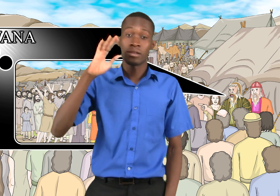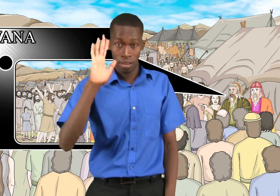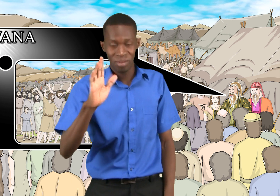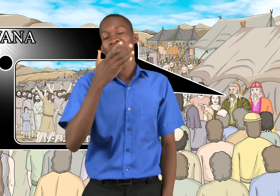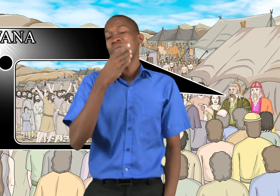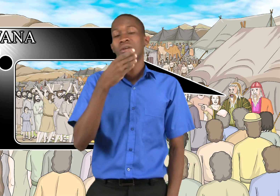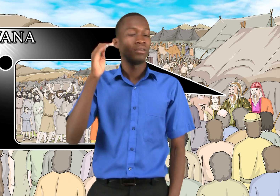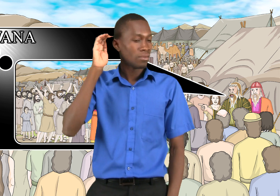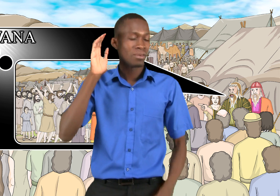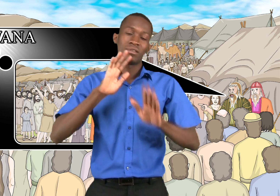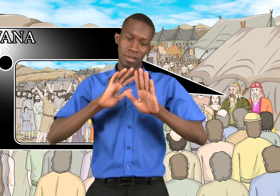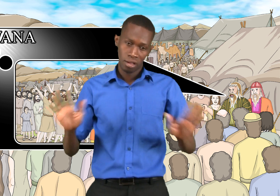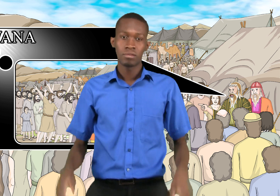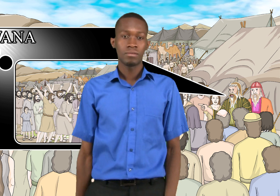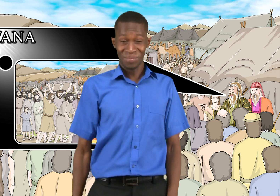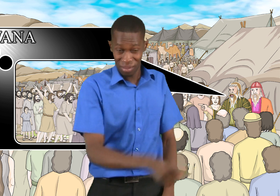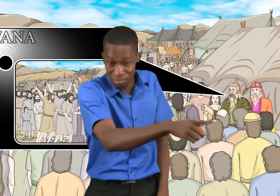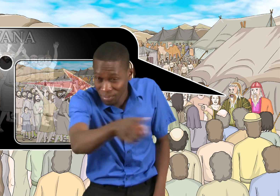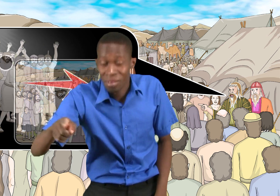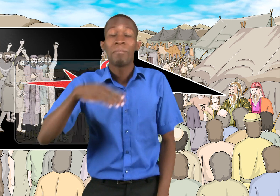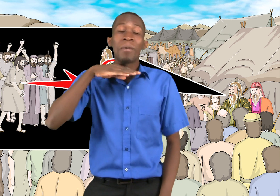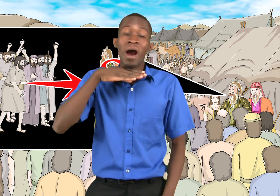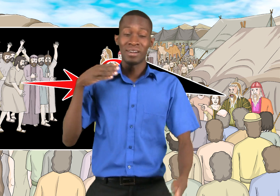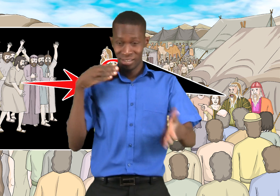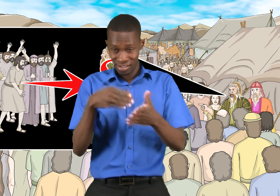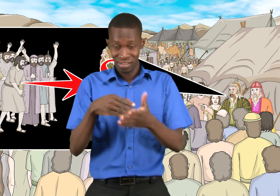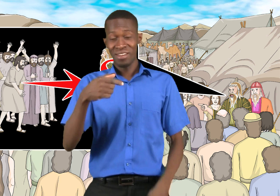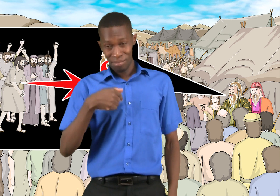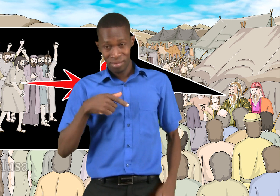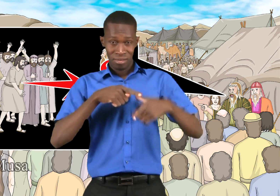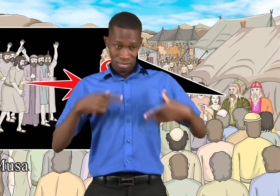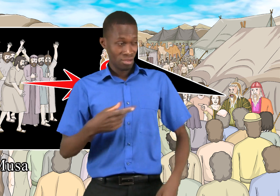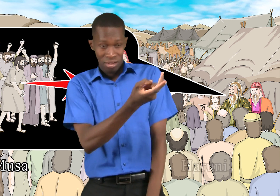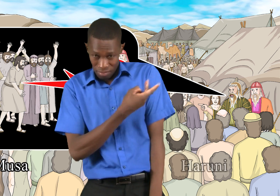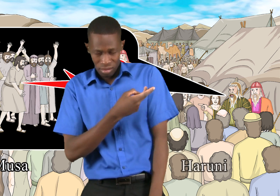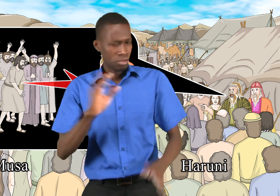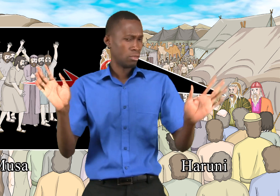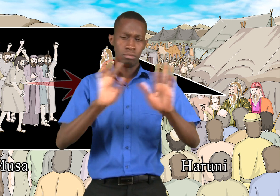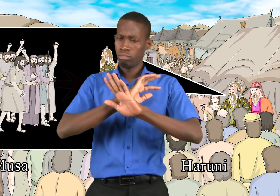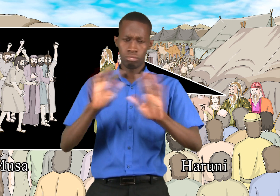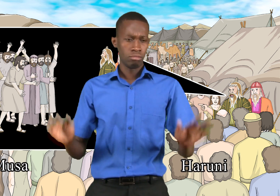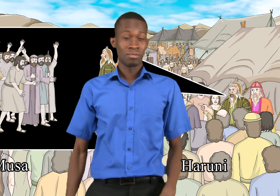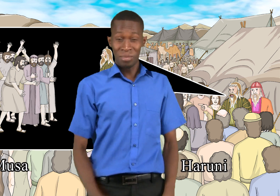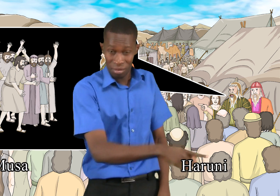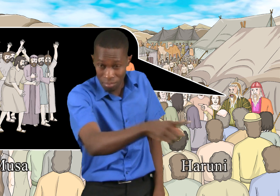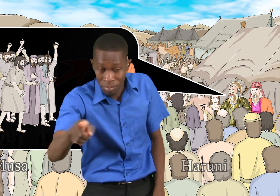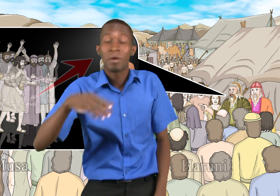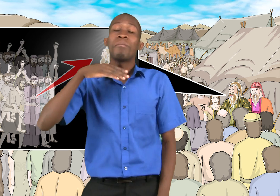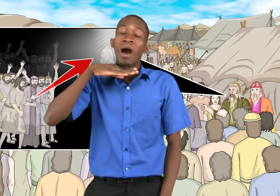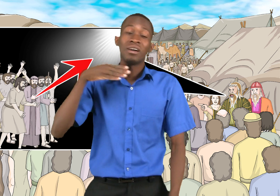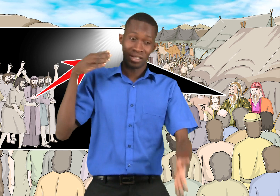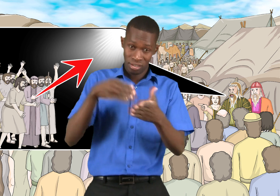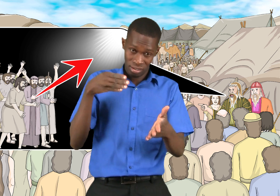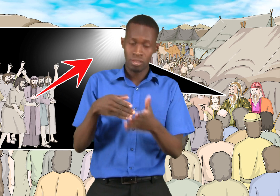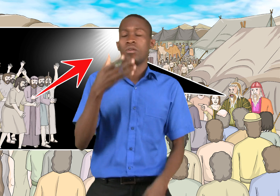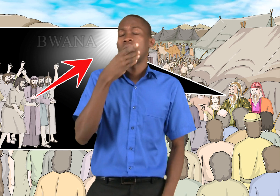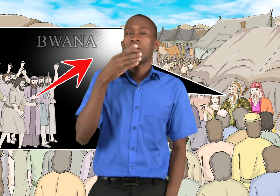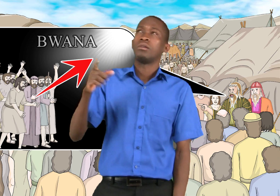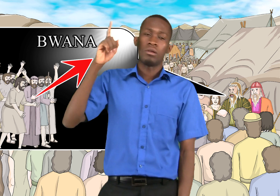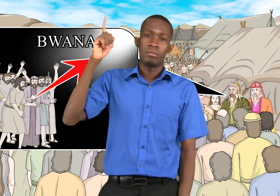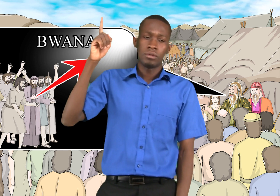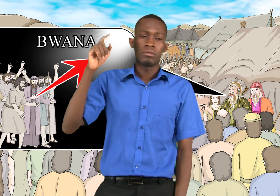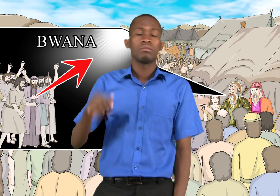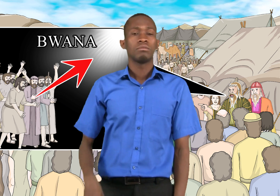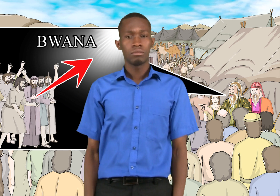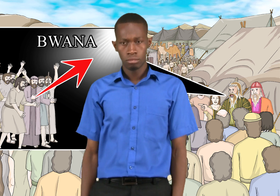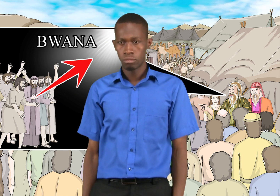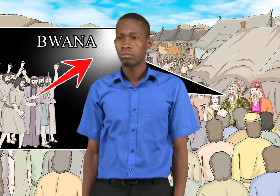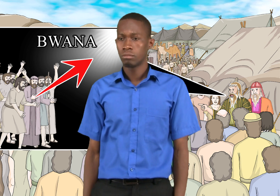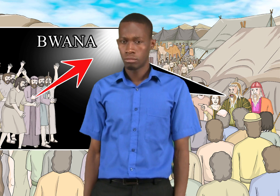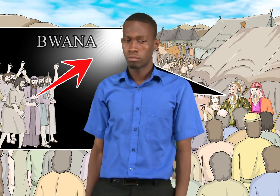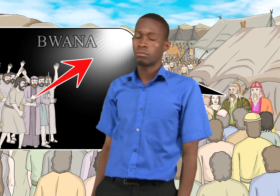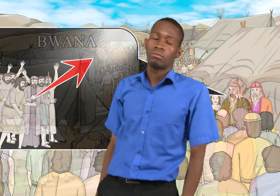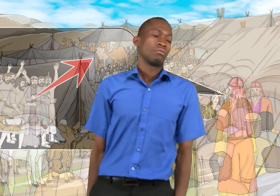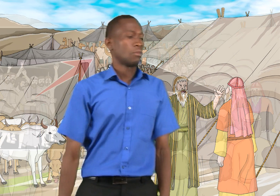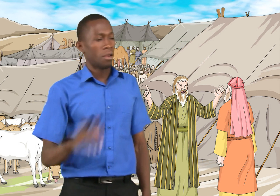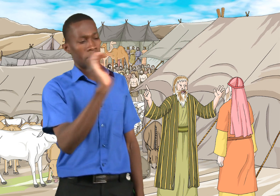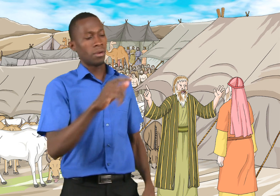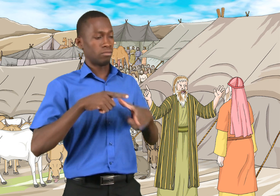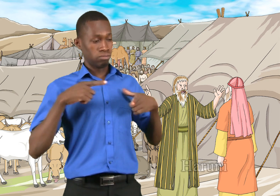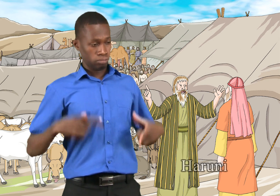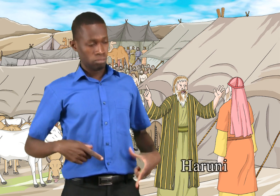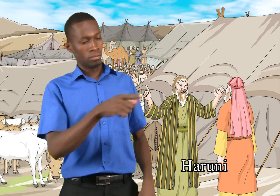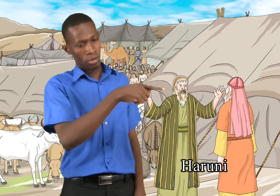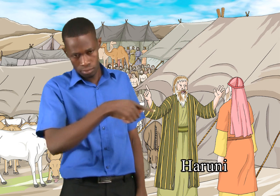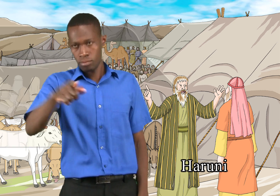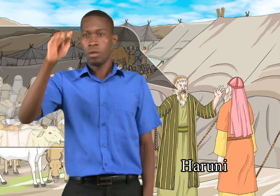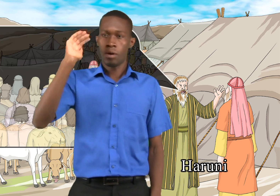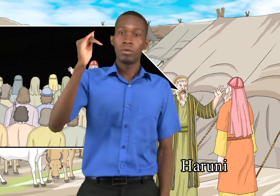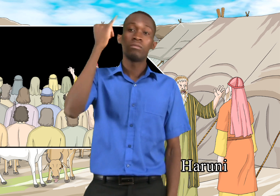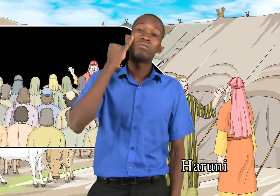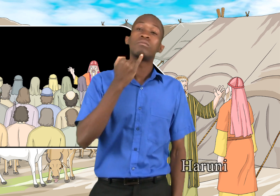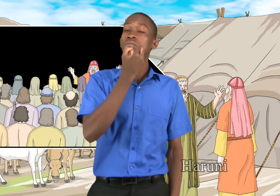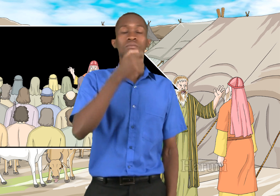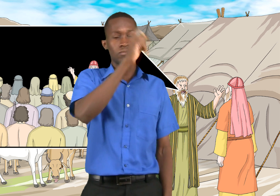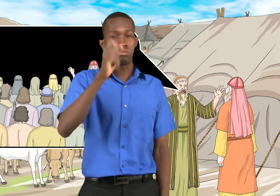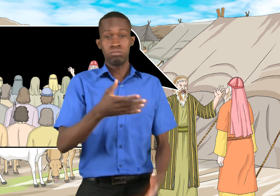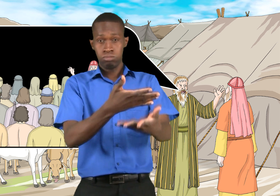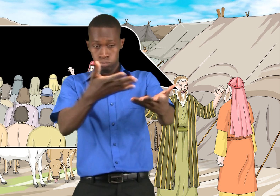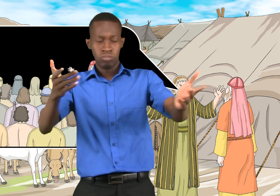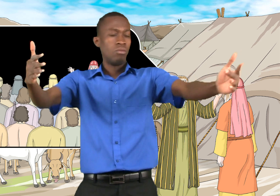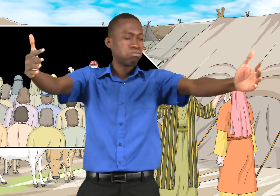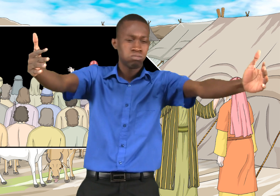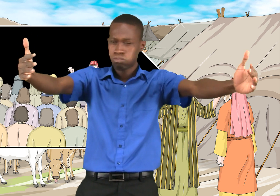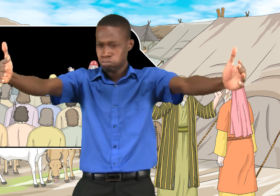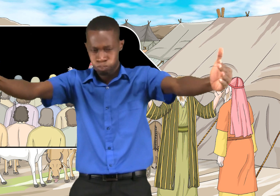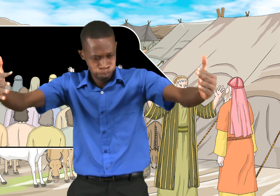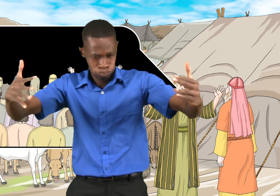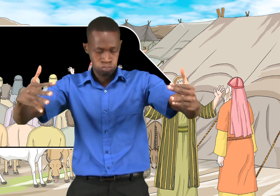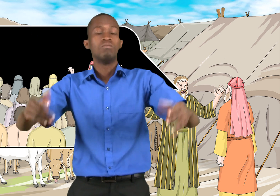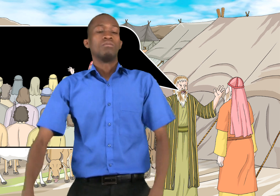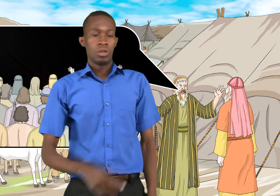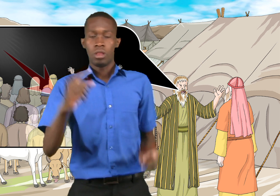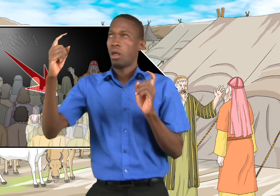Who are we? Your grumblings are not against us but against the LORD.”